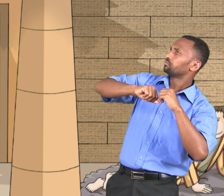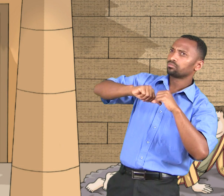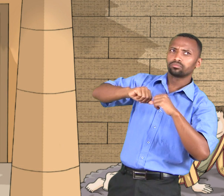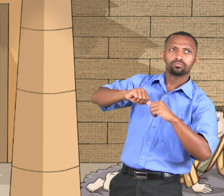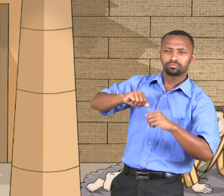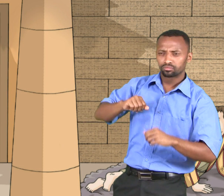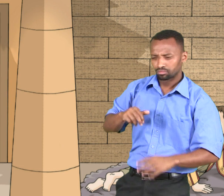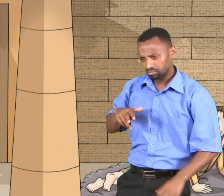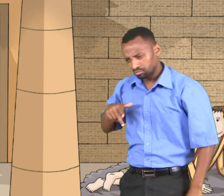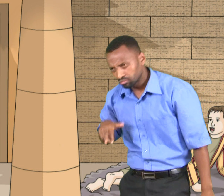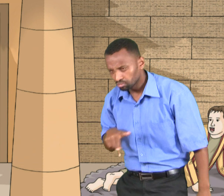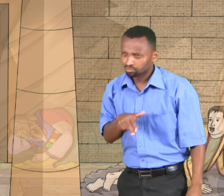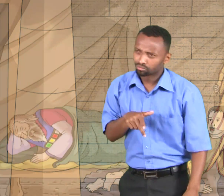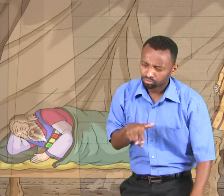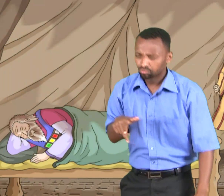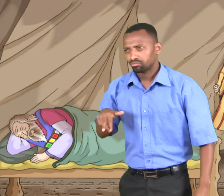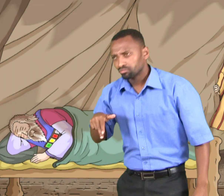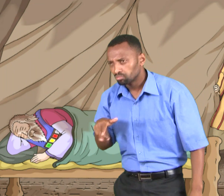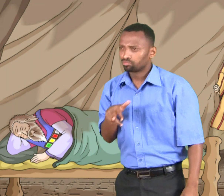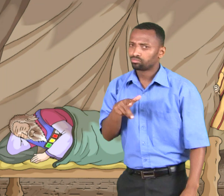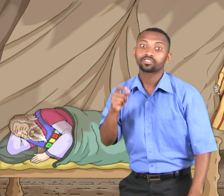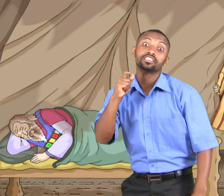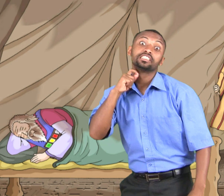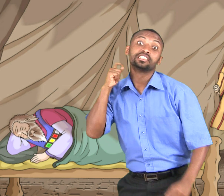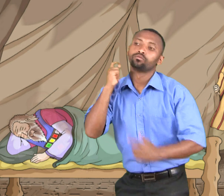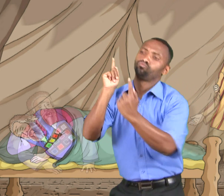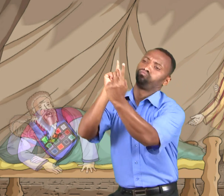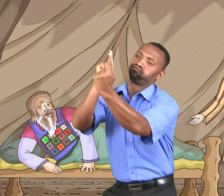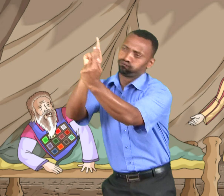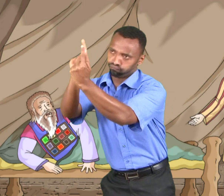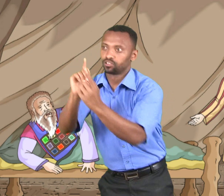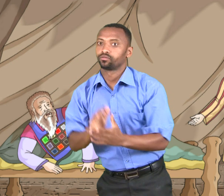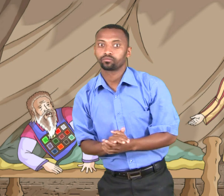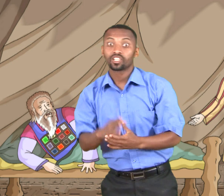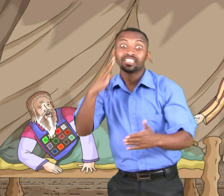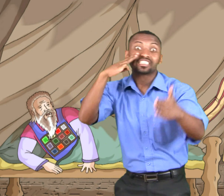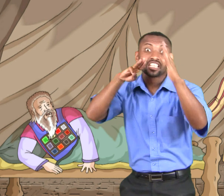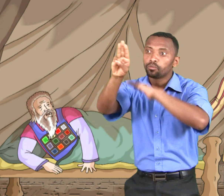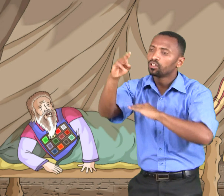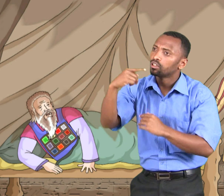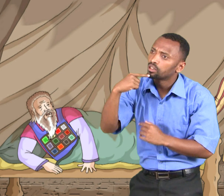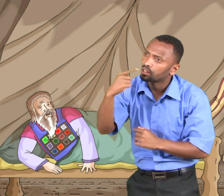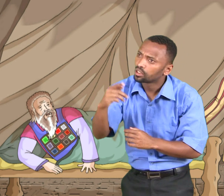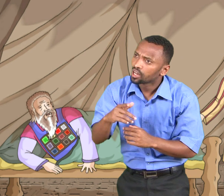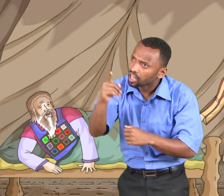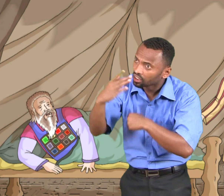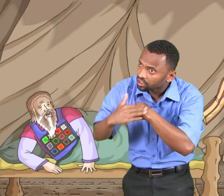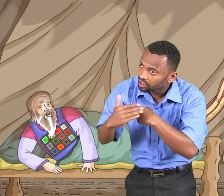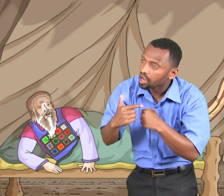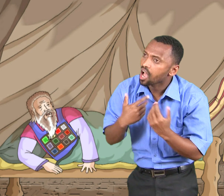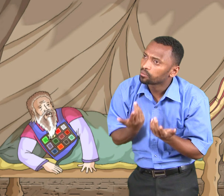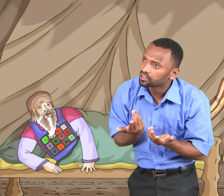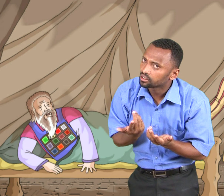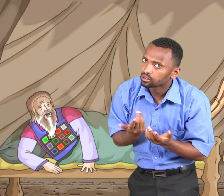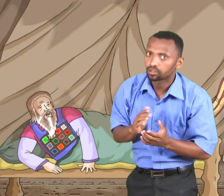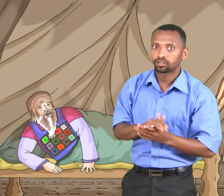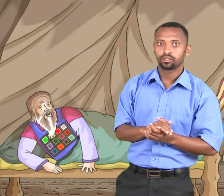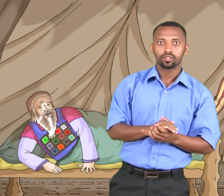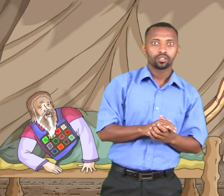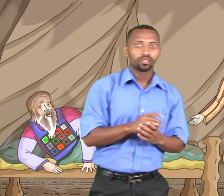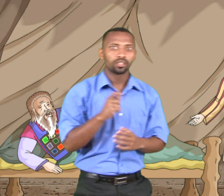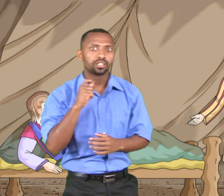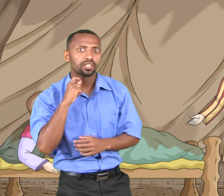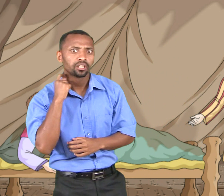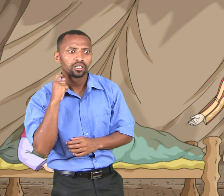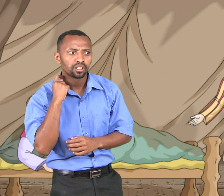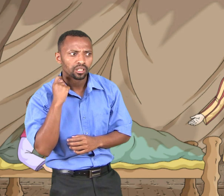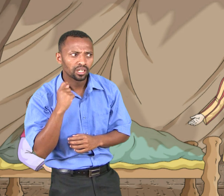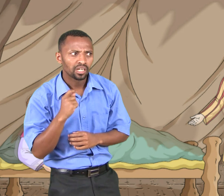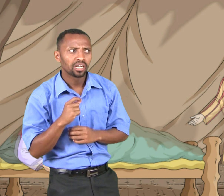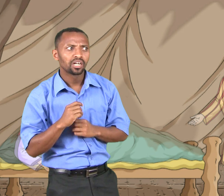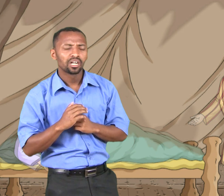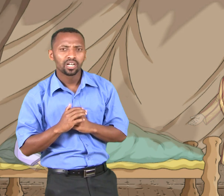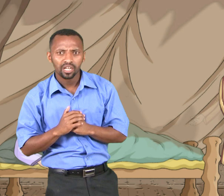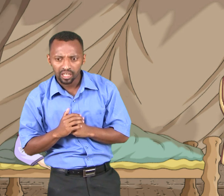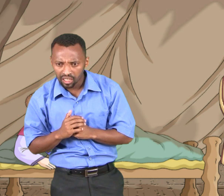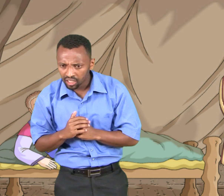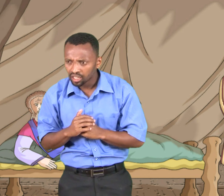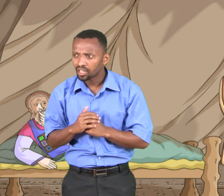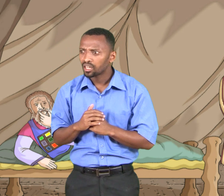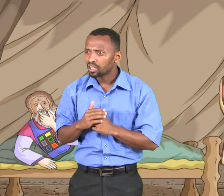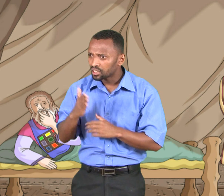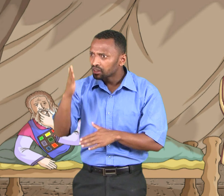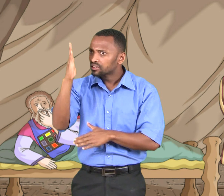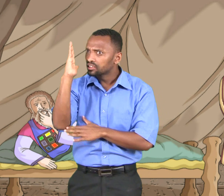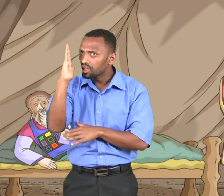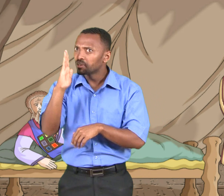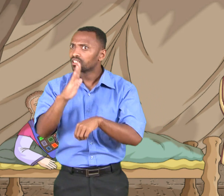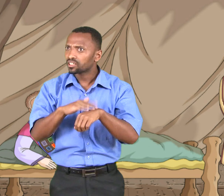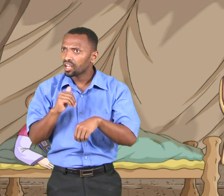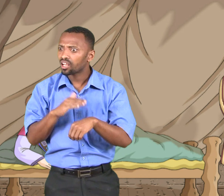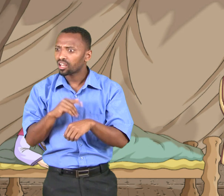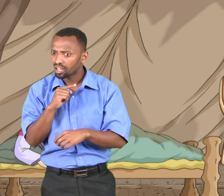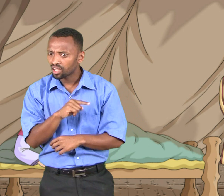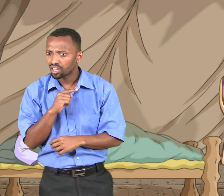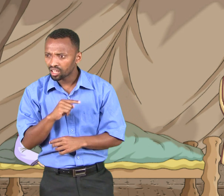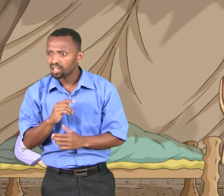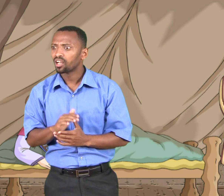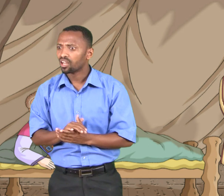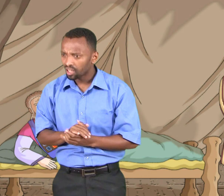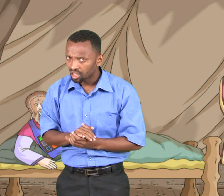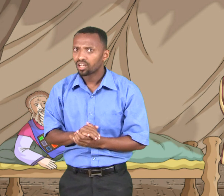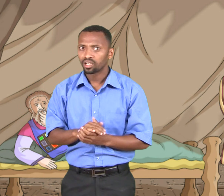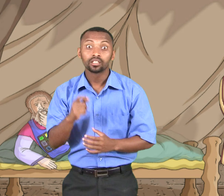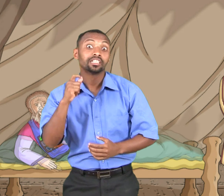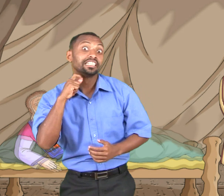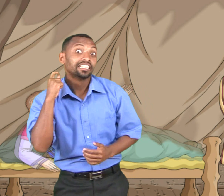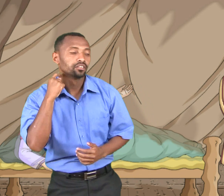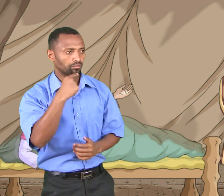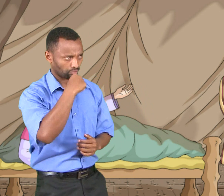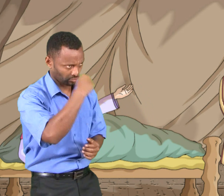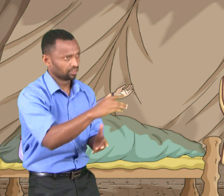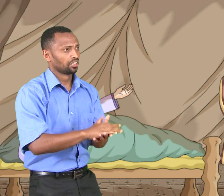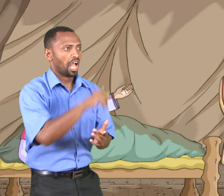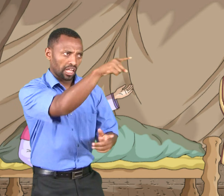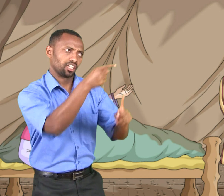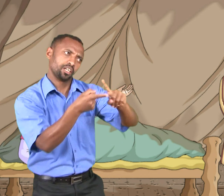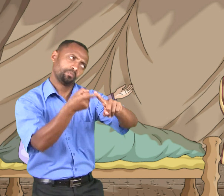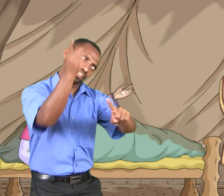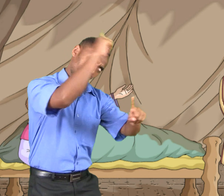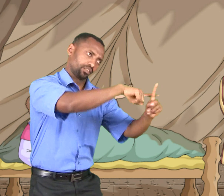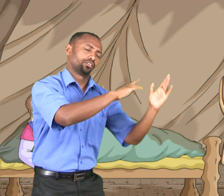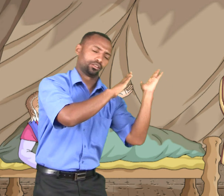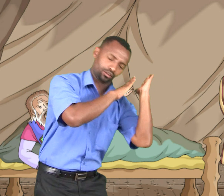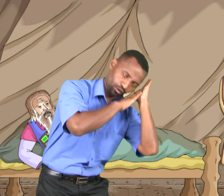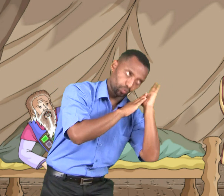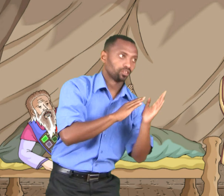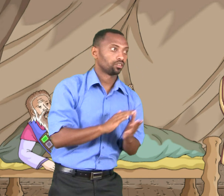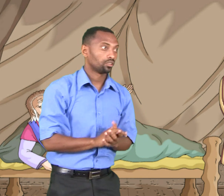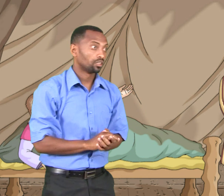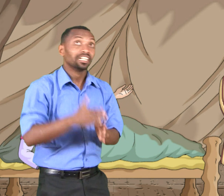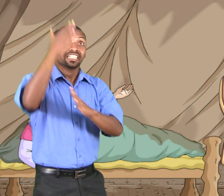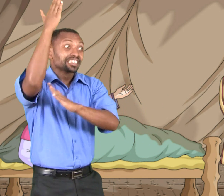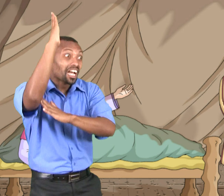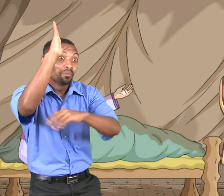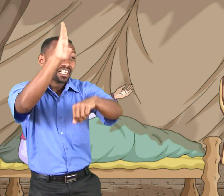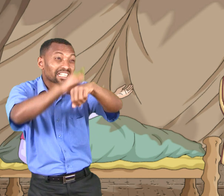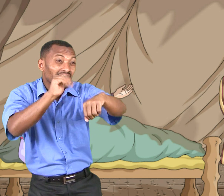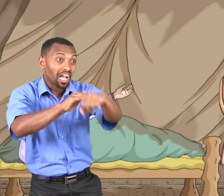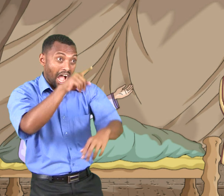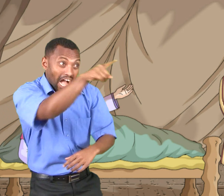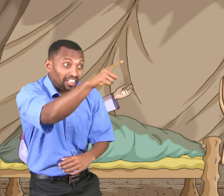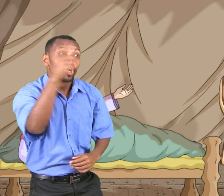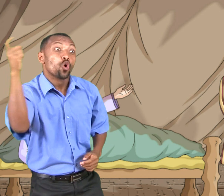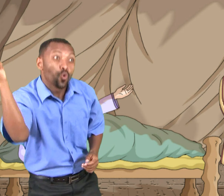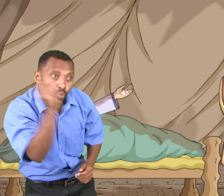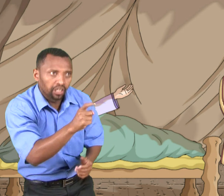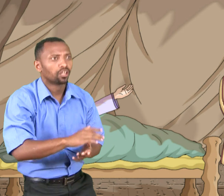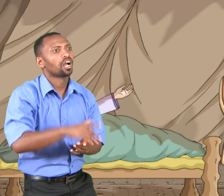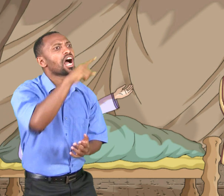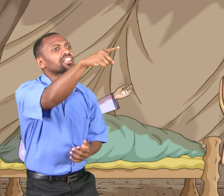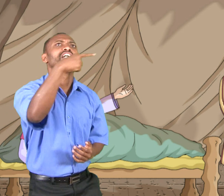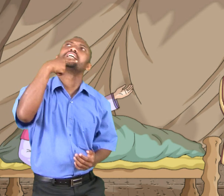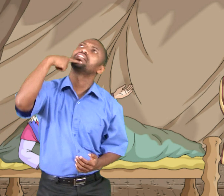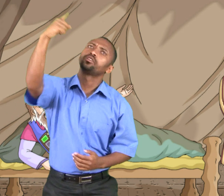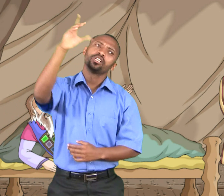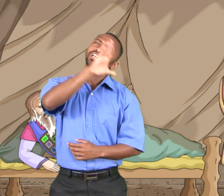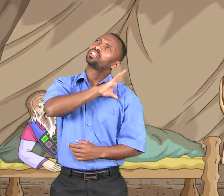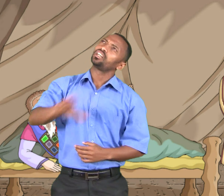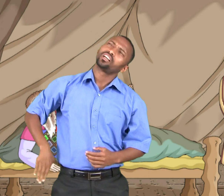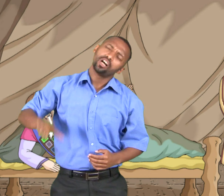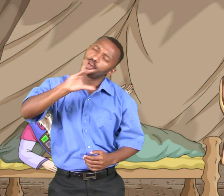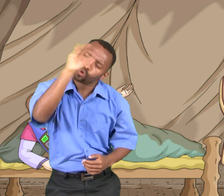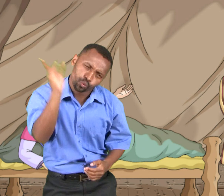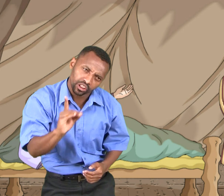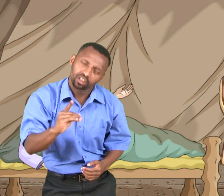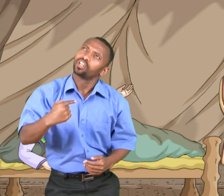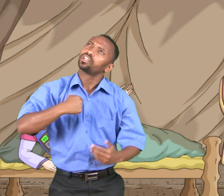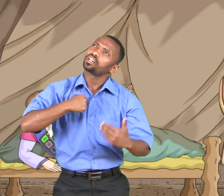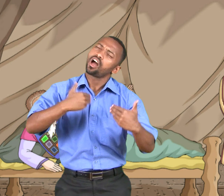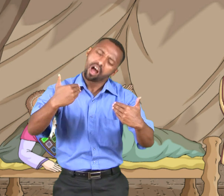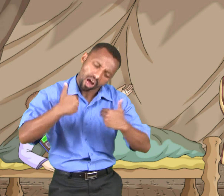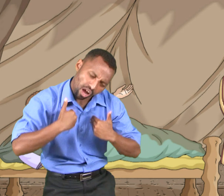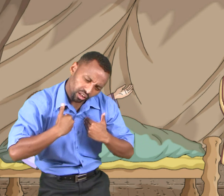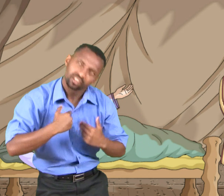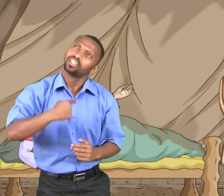He got up, went to Eli, and said, “Here I am, for you have called me.” Then Eli realized that it was the LORD who was calling the boy.